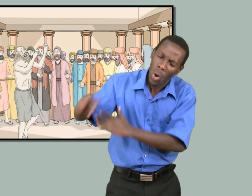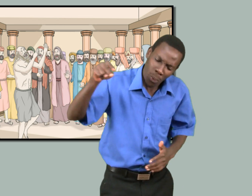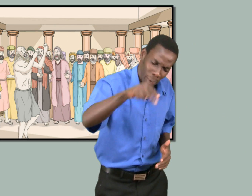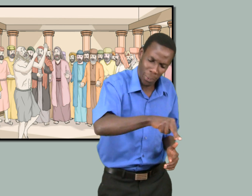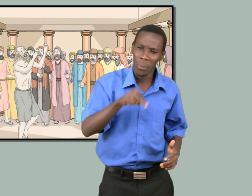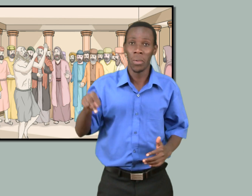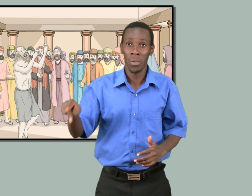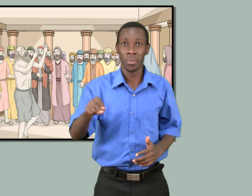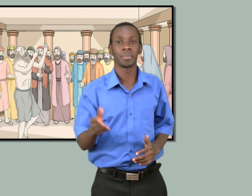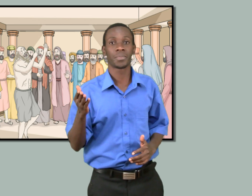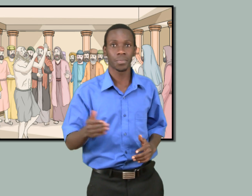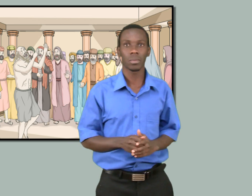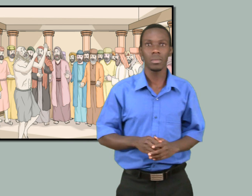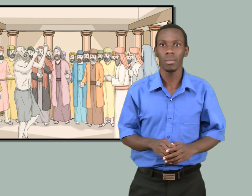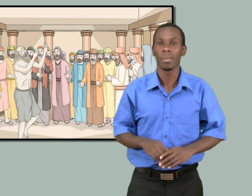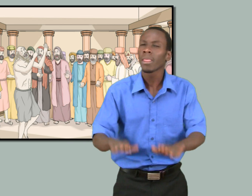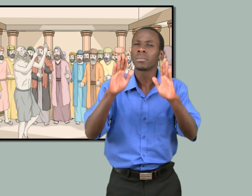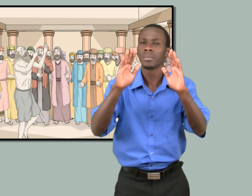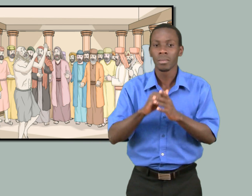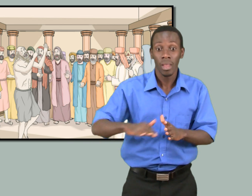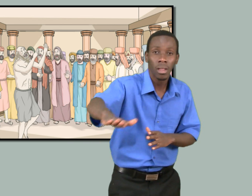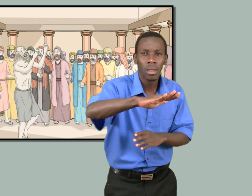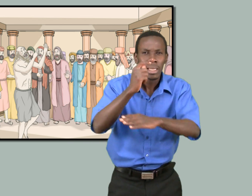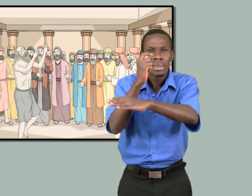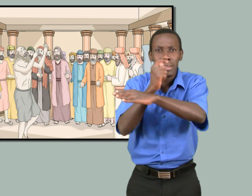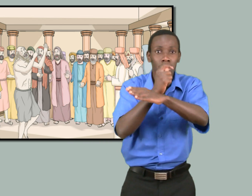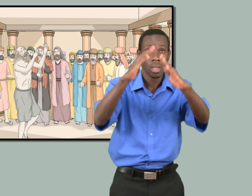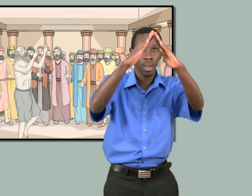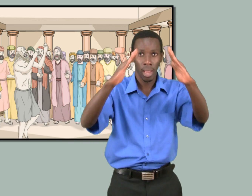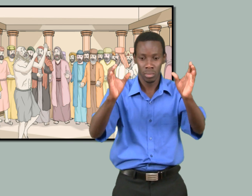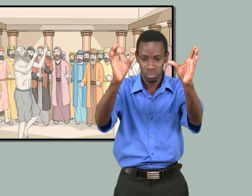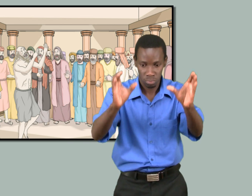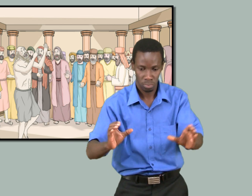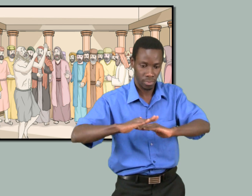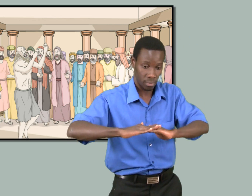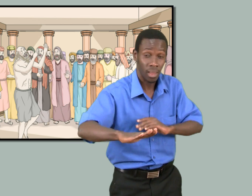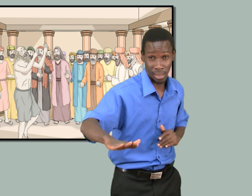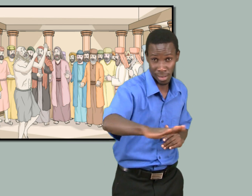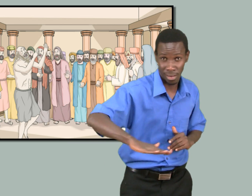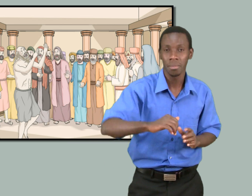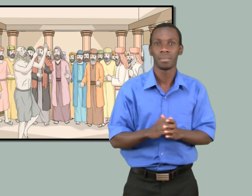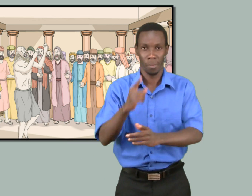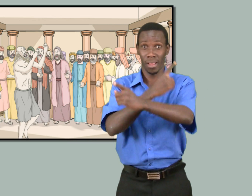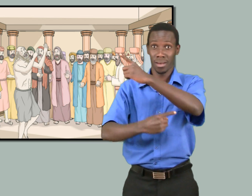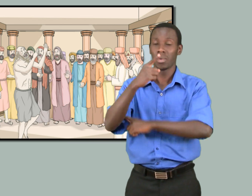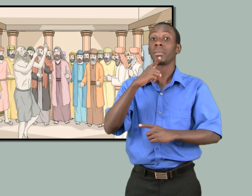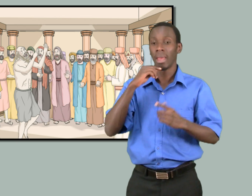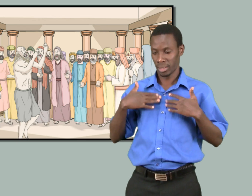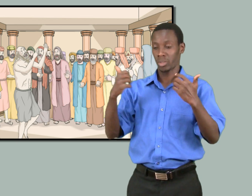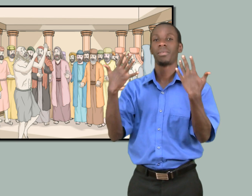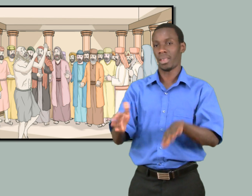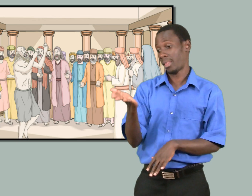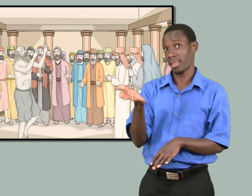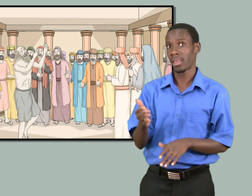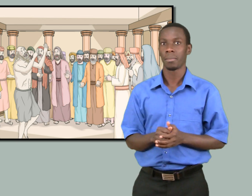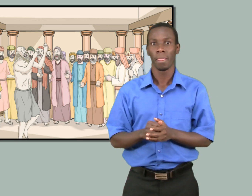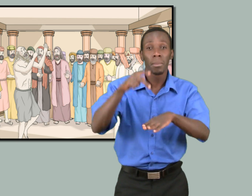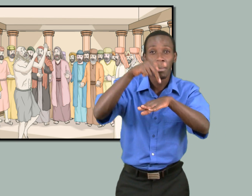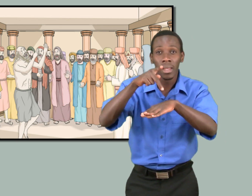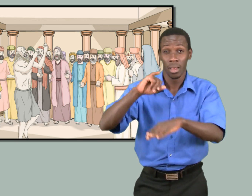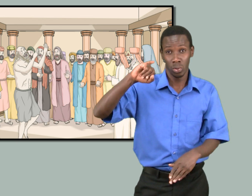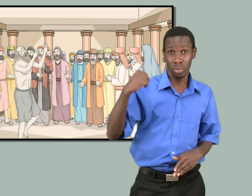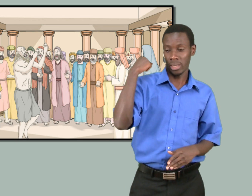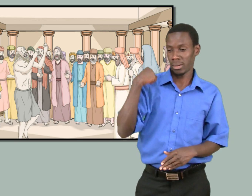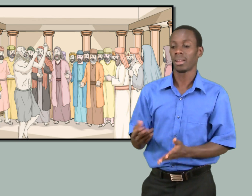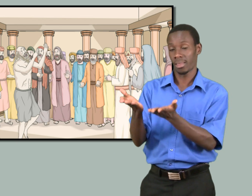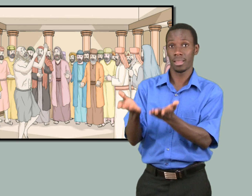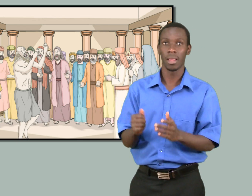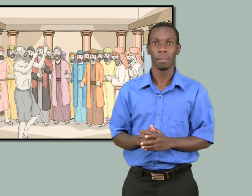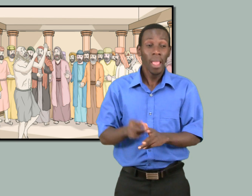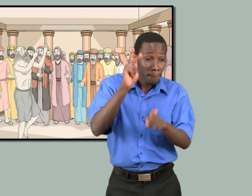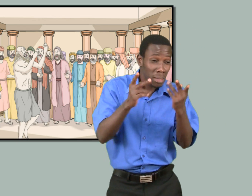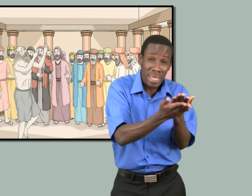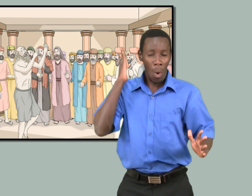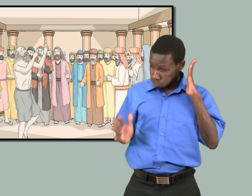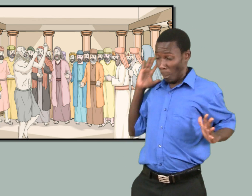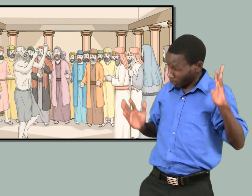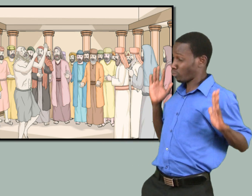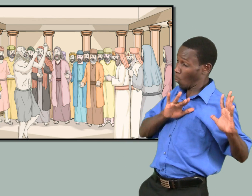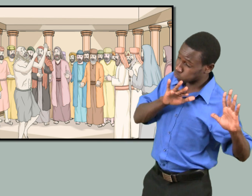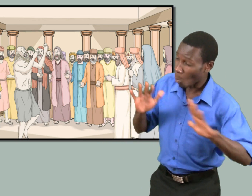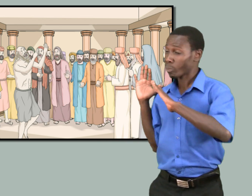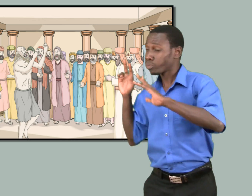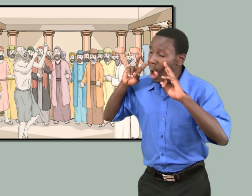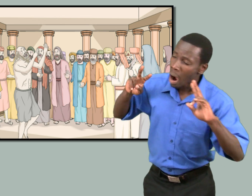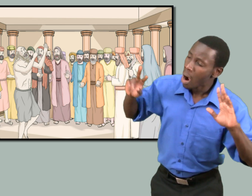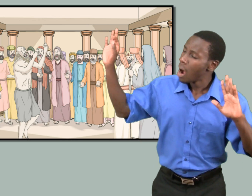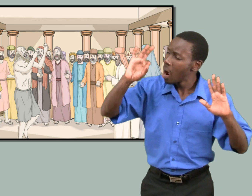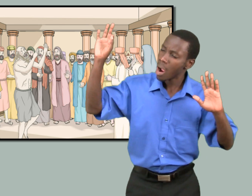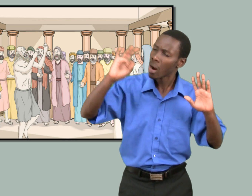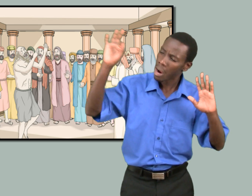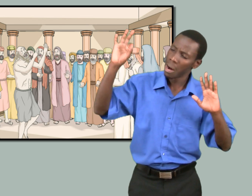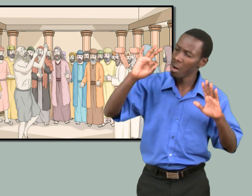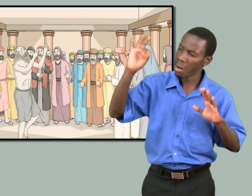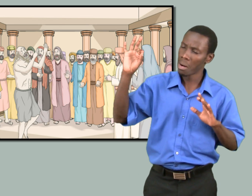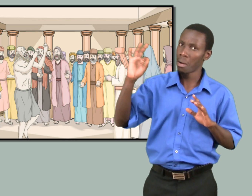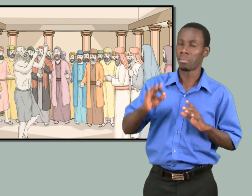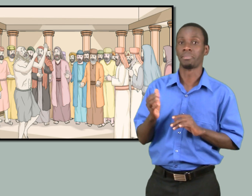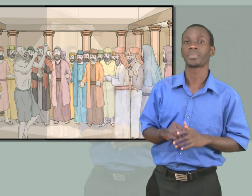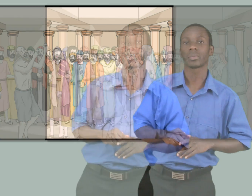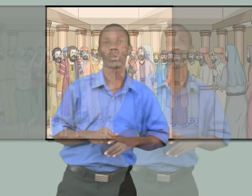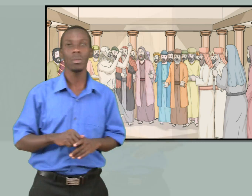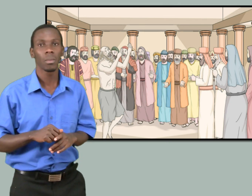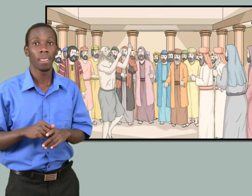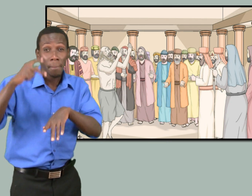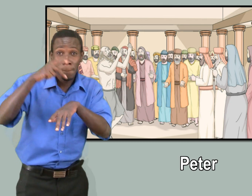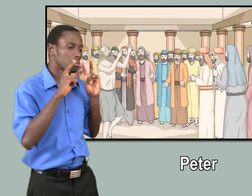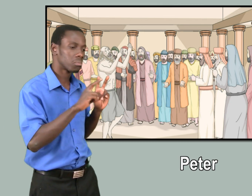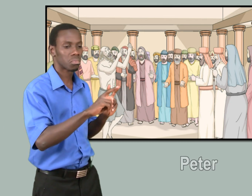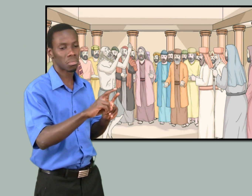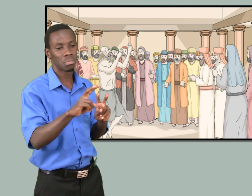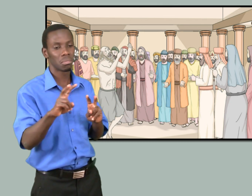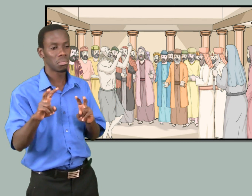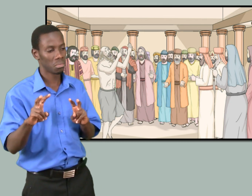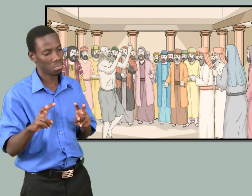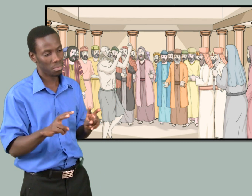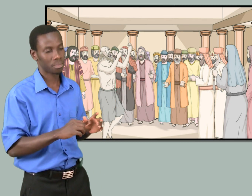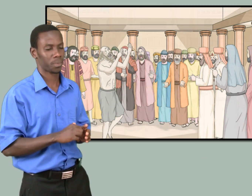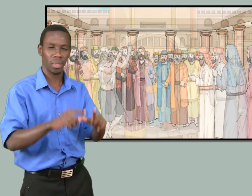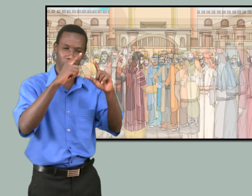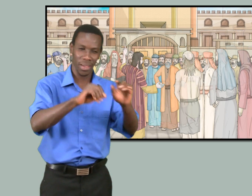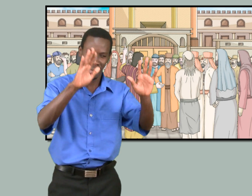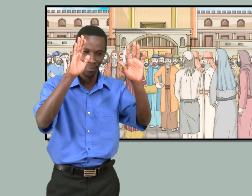While the man clung to Peter and John, all the people were astonished and ran to them in the walkway called Solomon’s Colonnade.